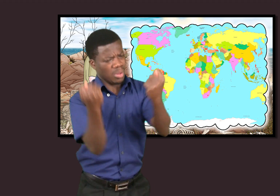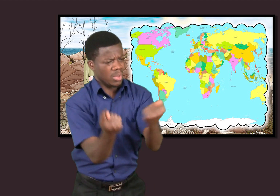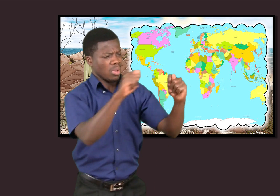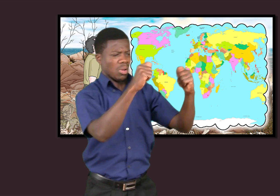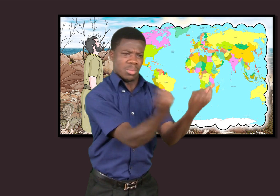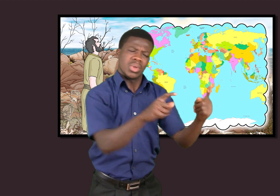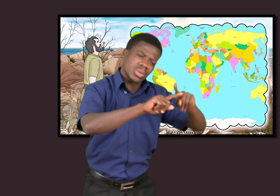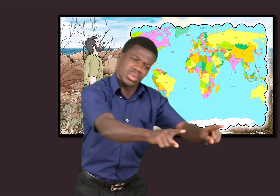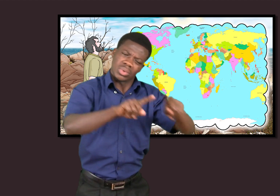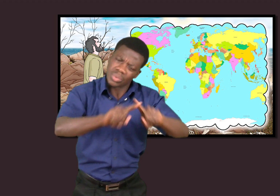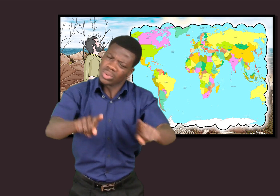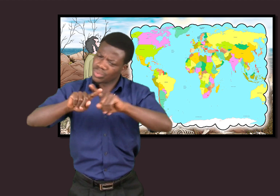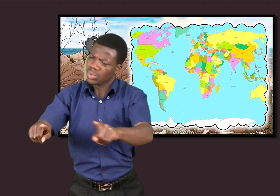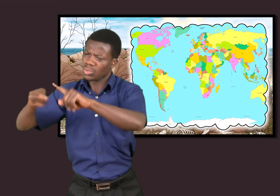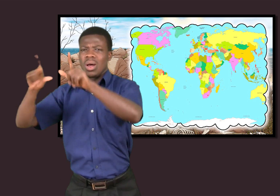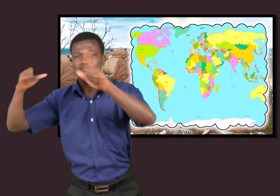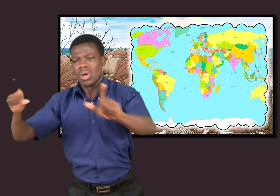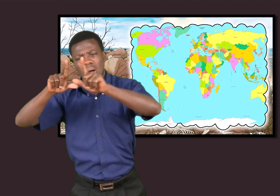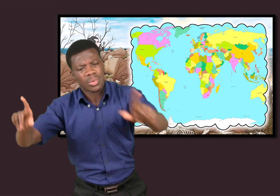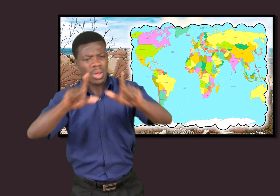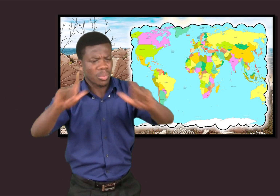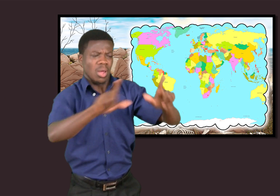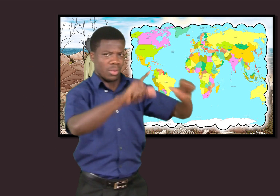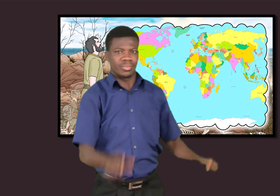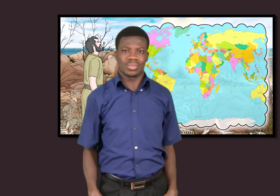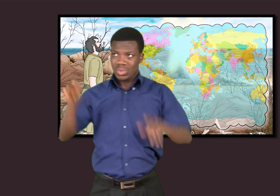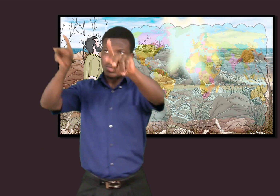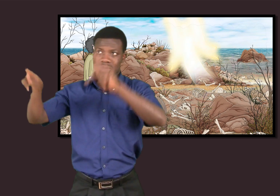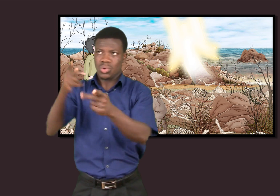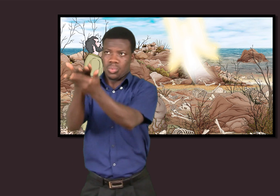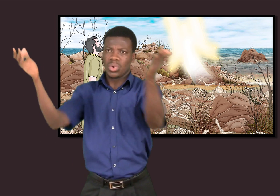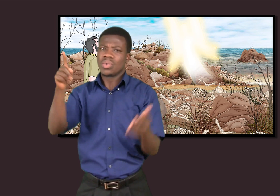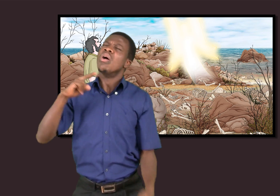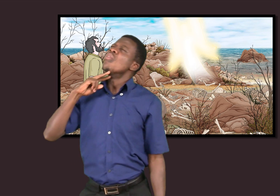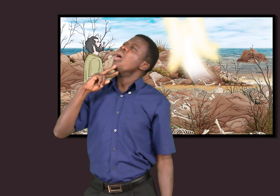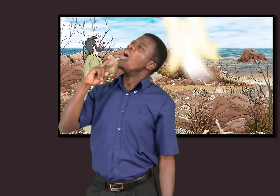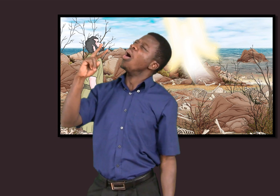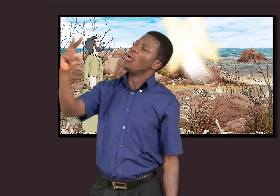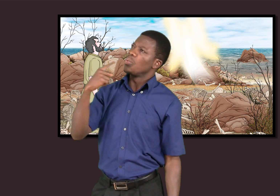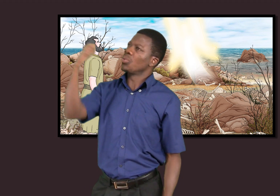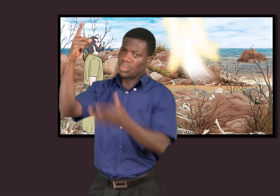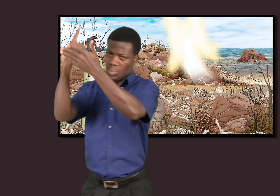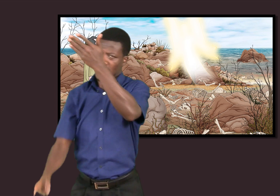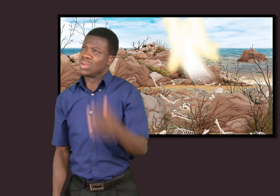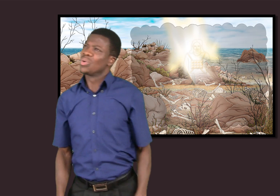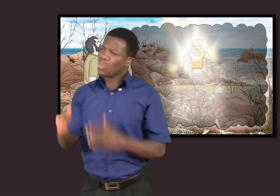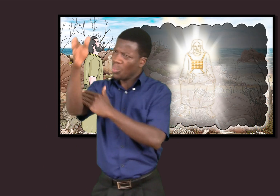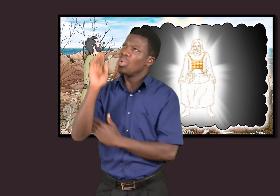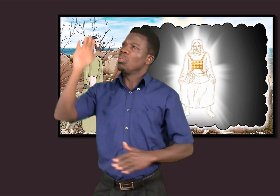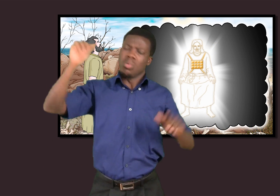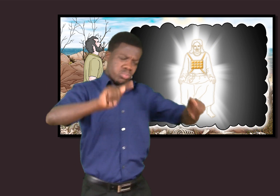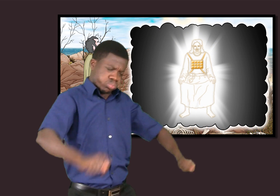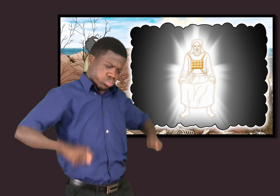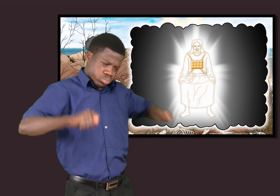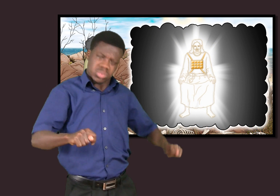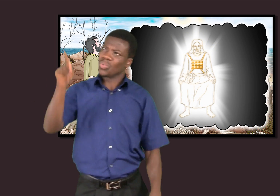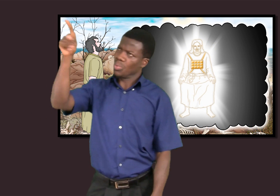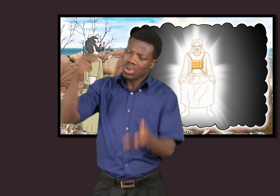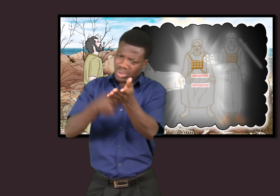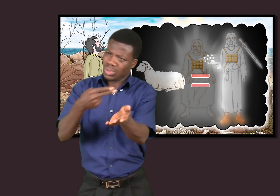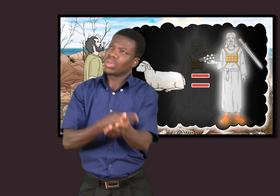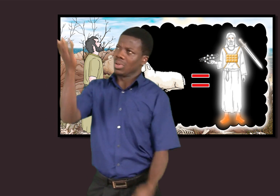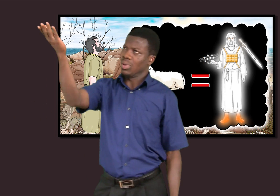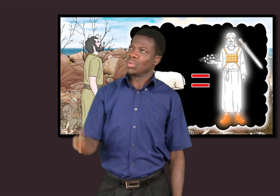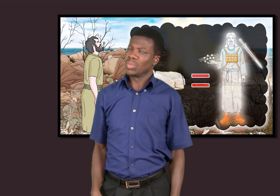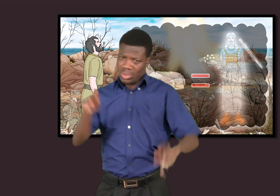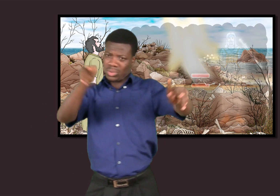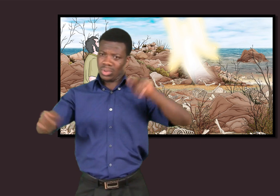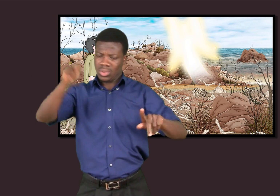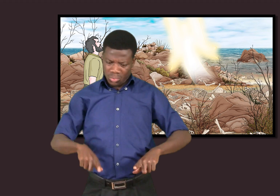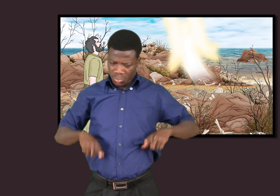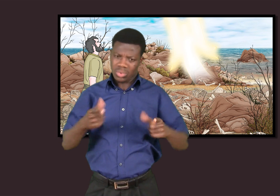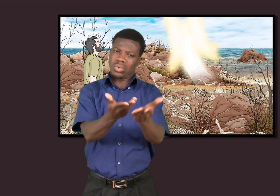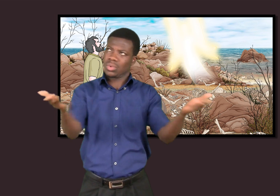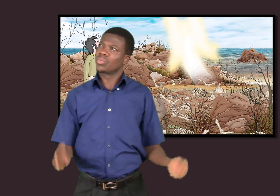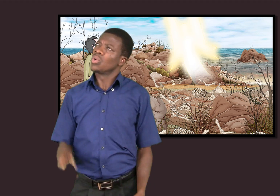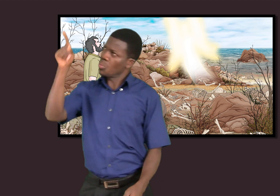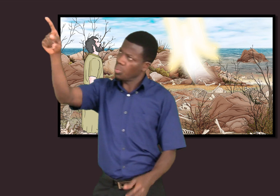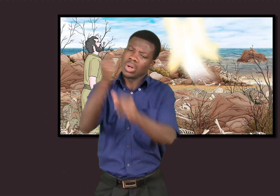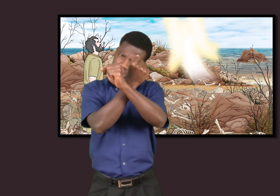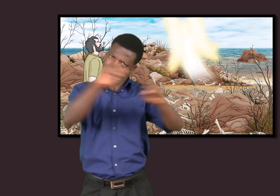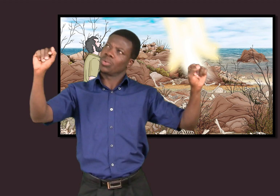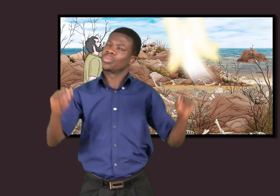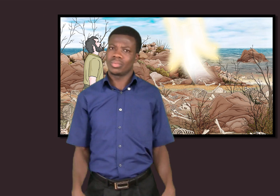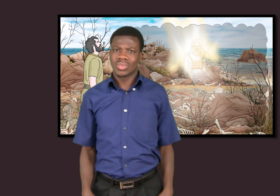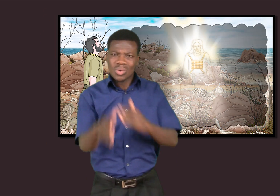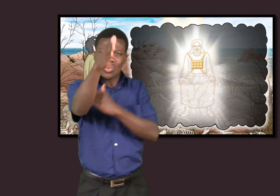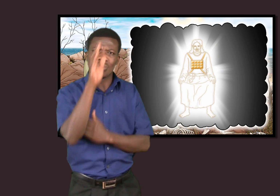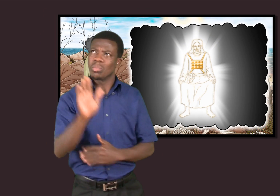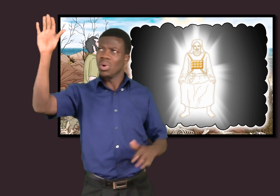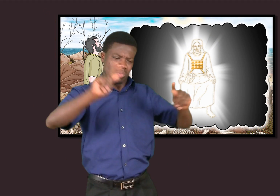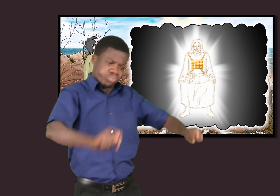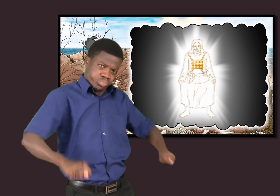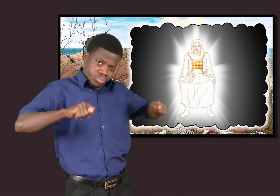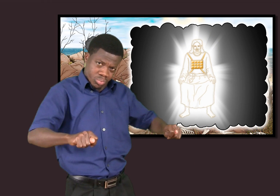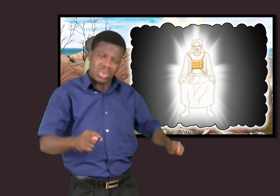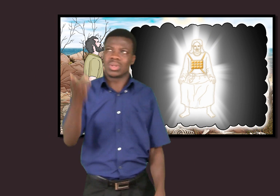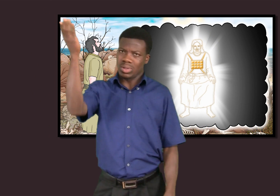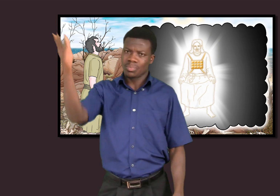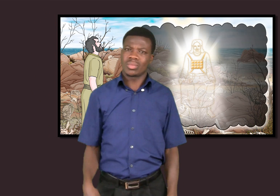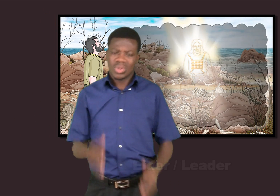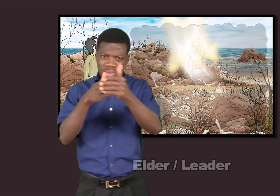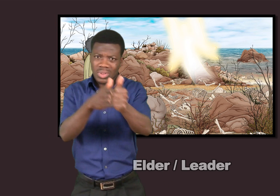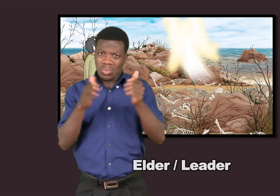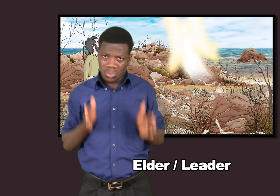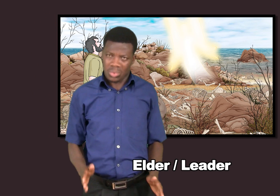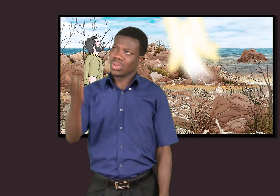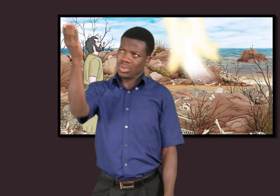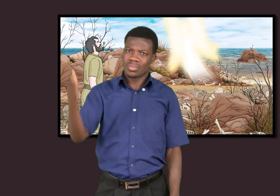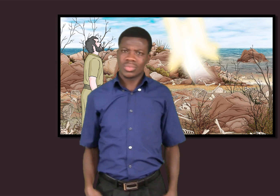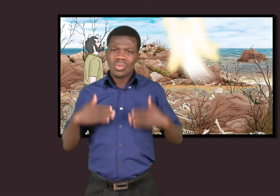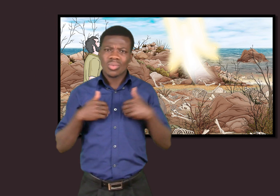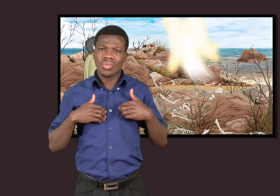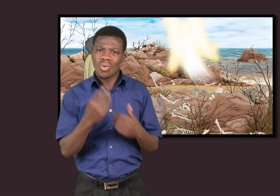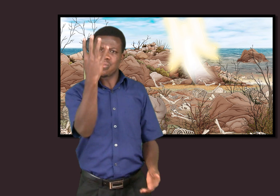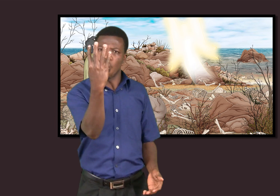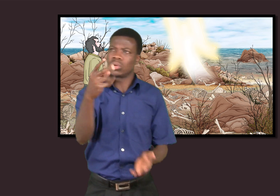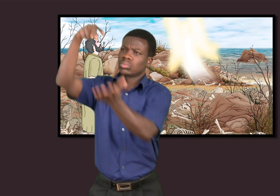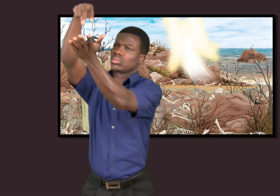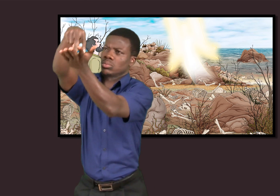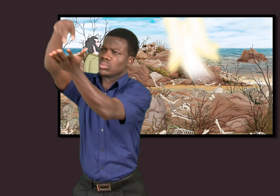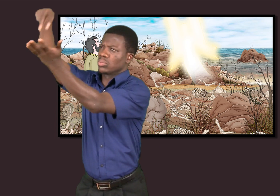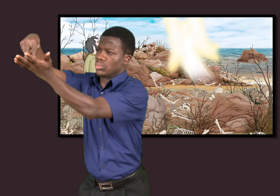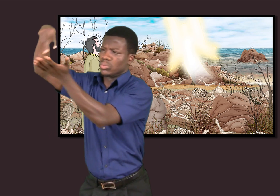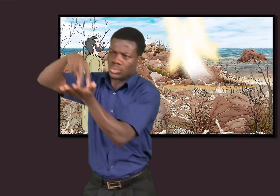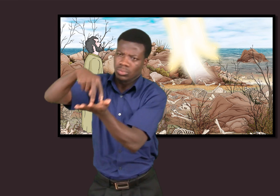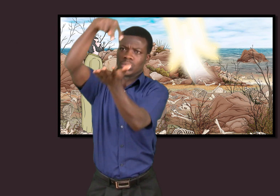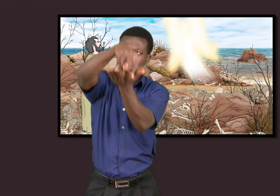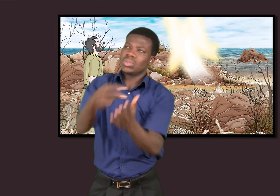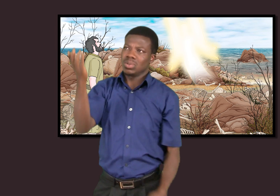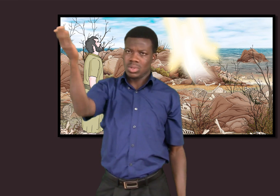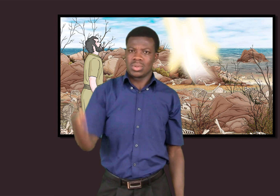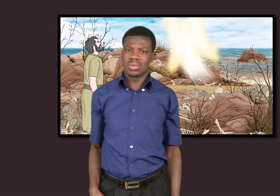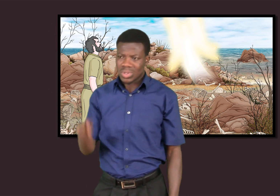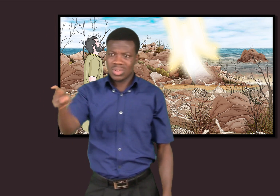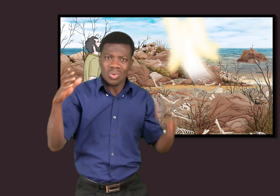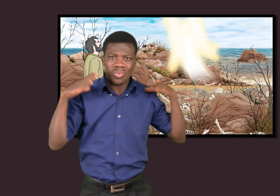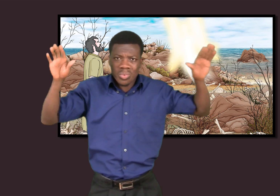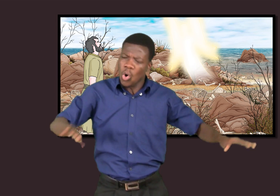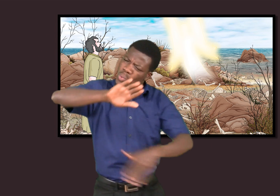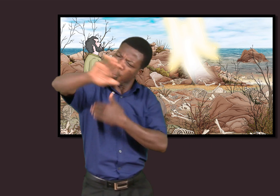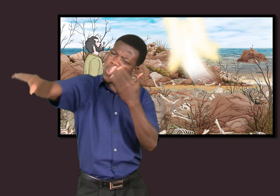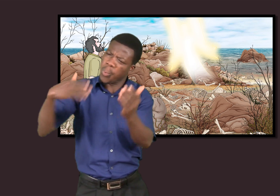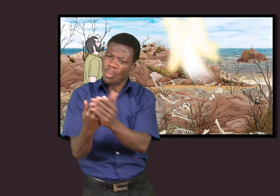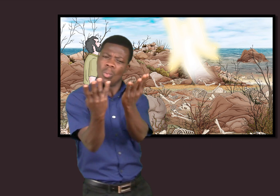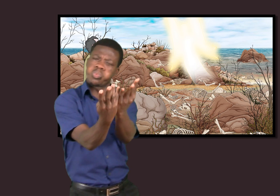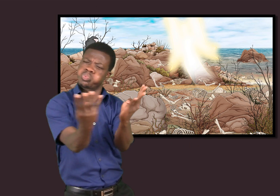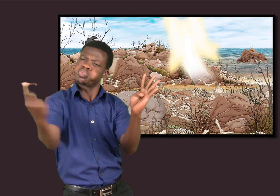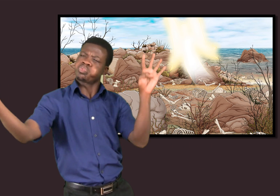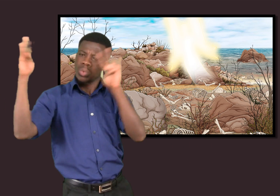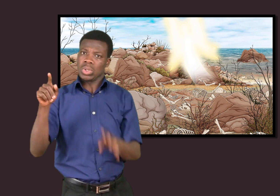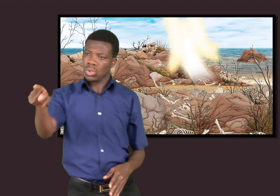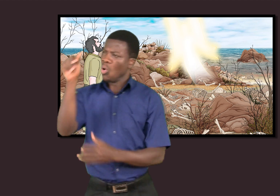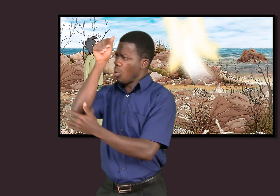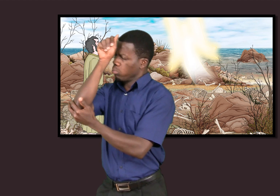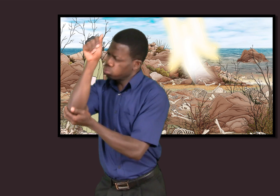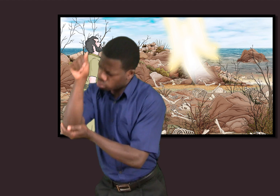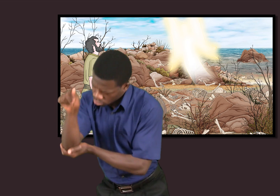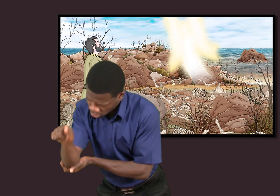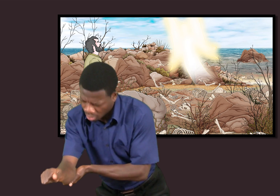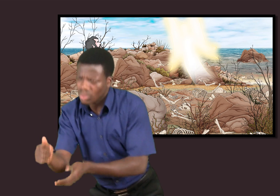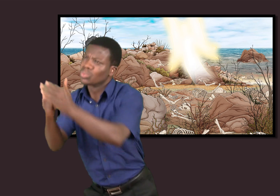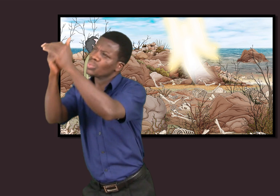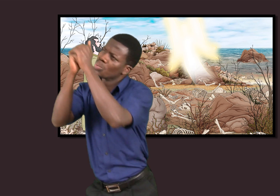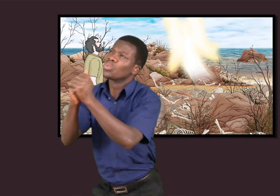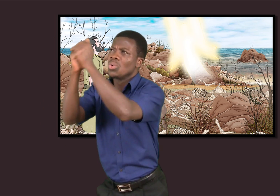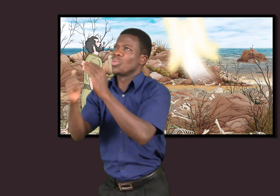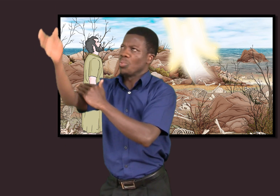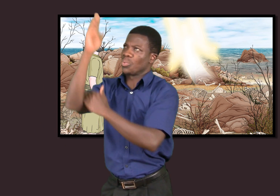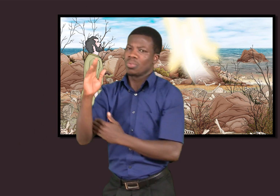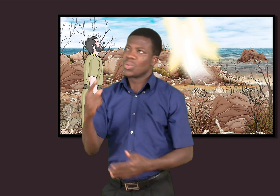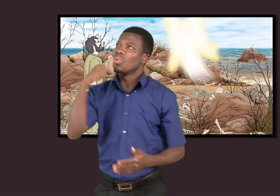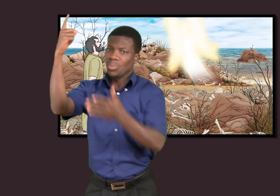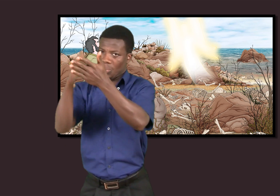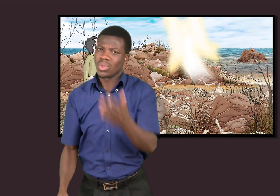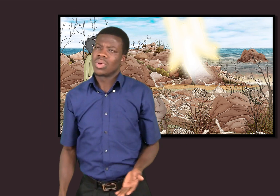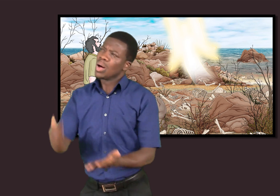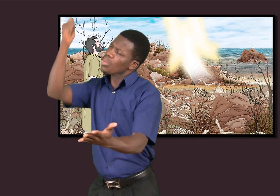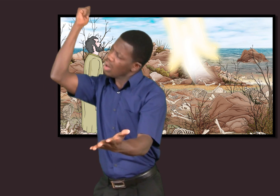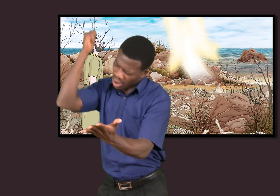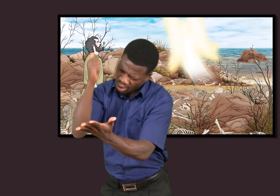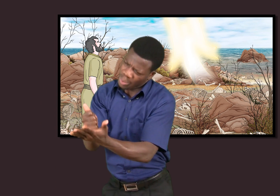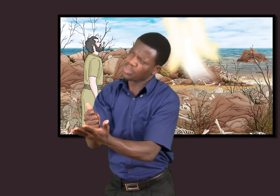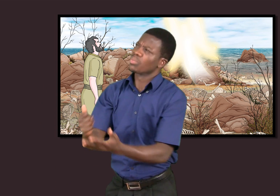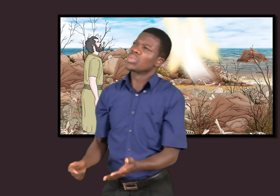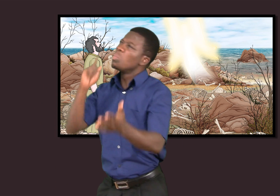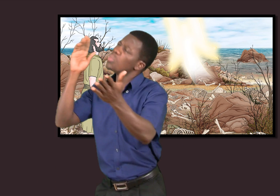And all the angels stood around the throne and around the elders and the four living creatures. And they fell facedown before the throne and worshiped God, saying, “Amen!